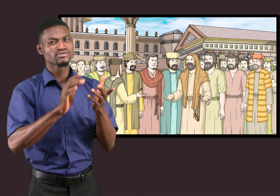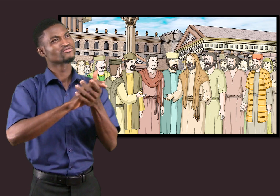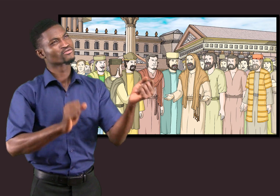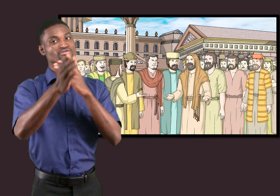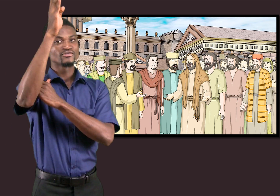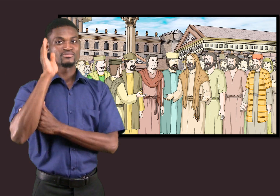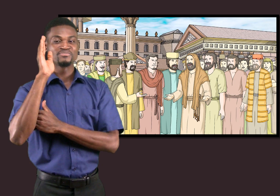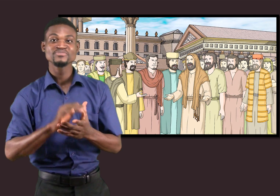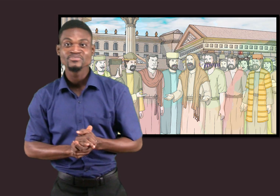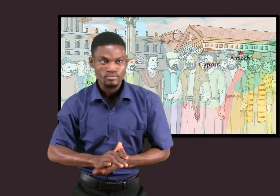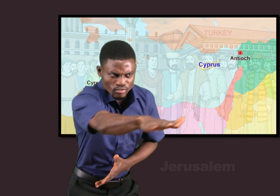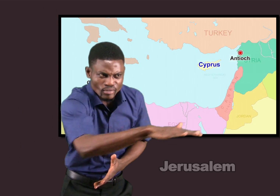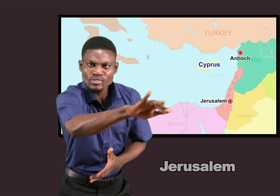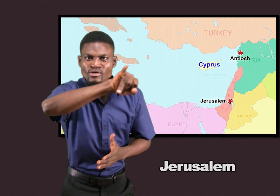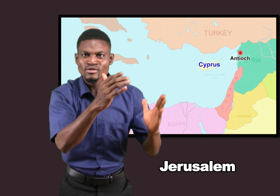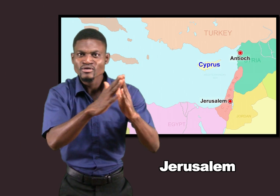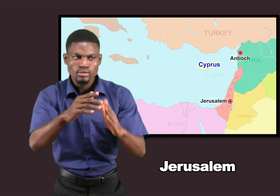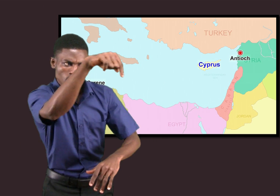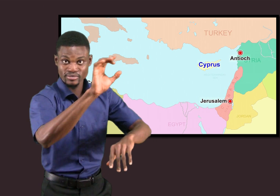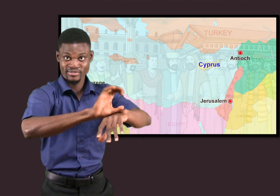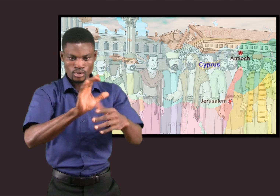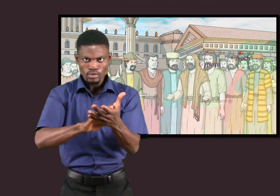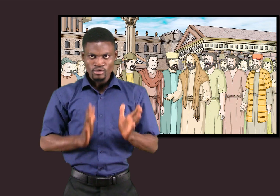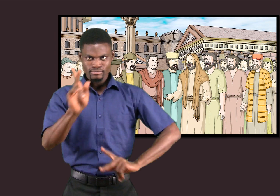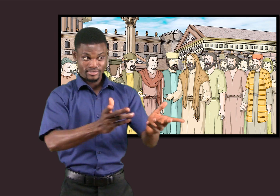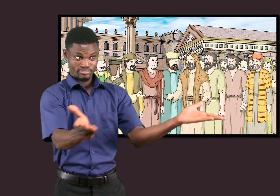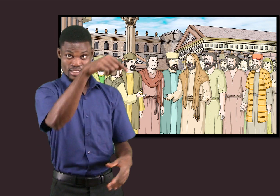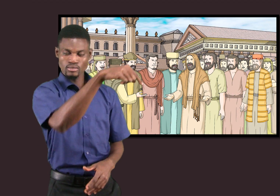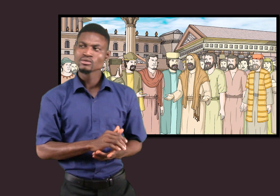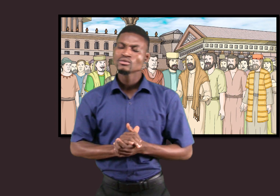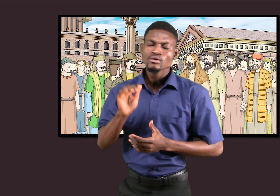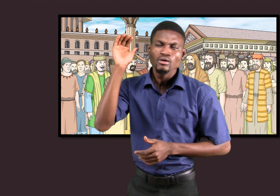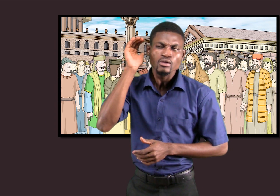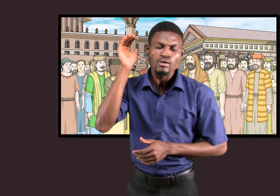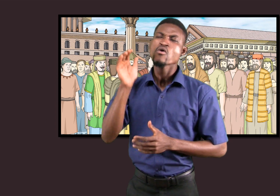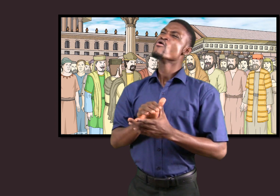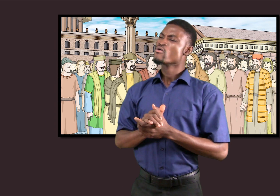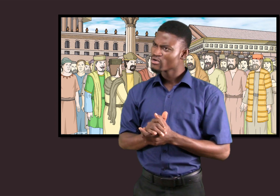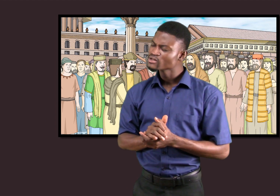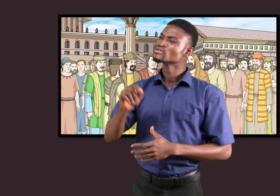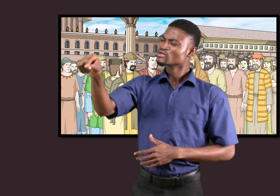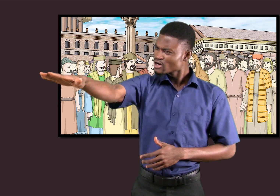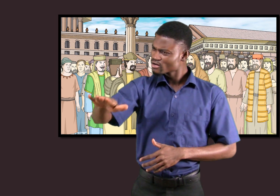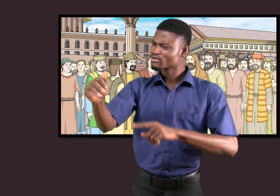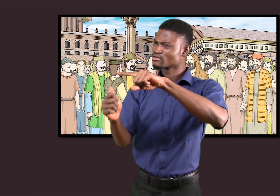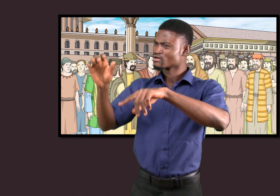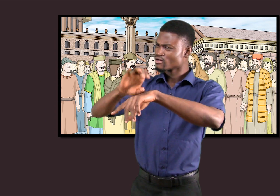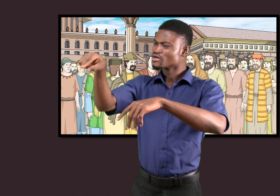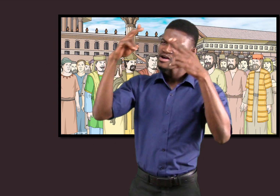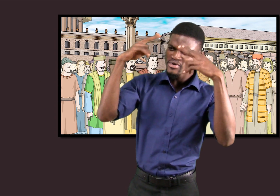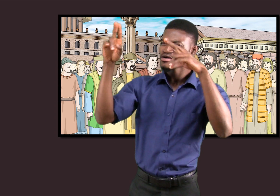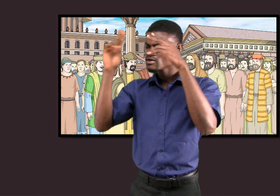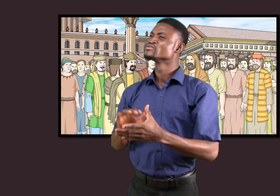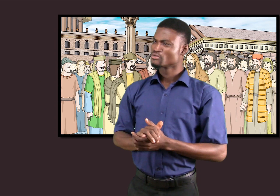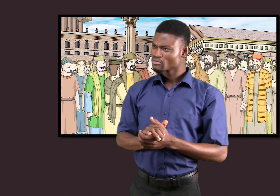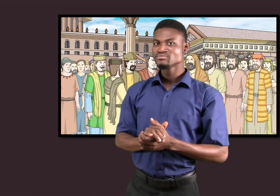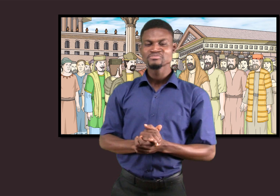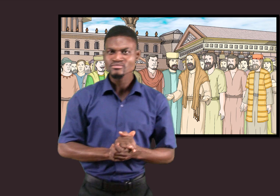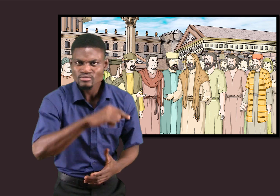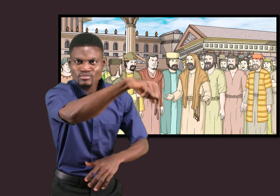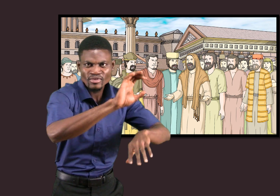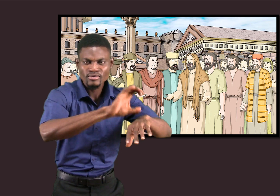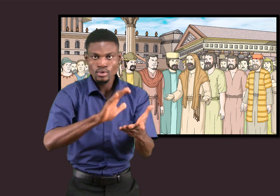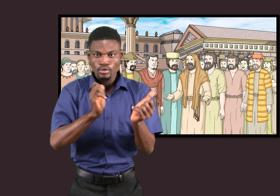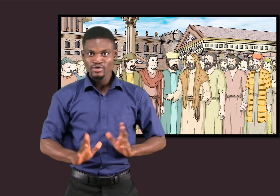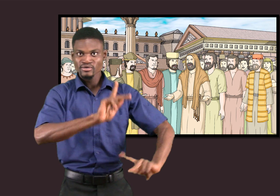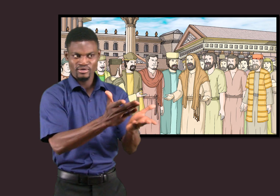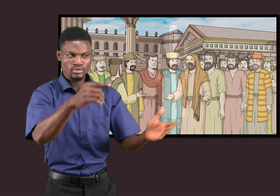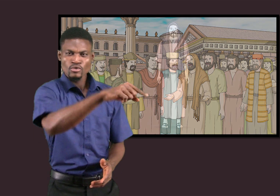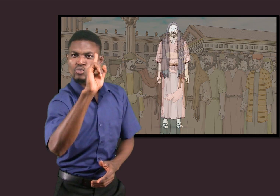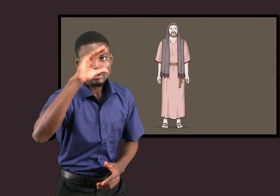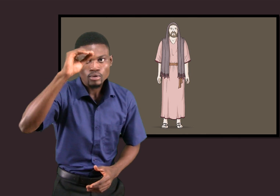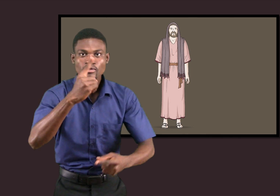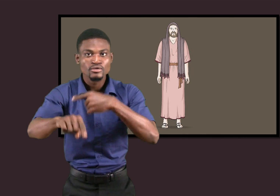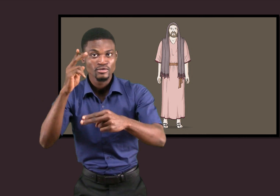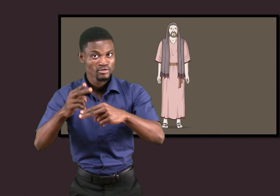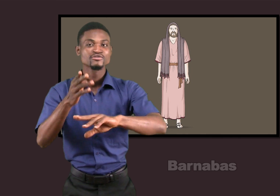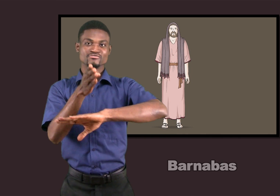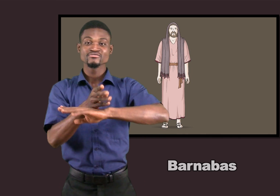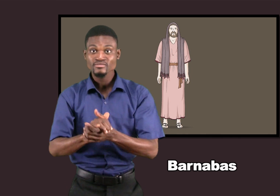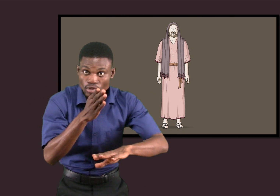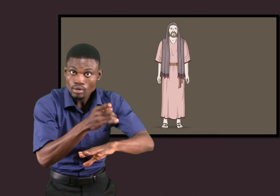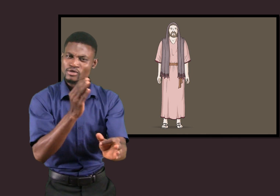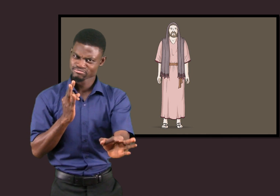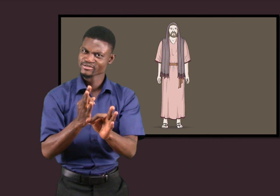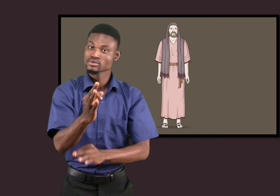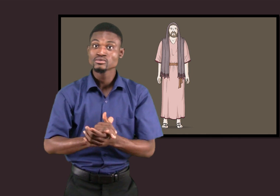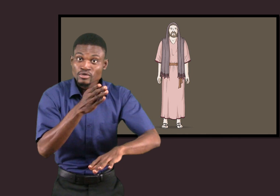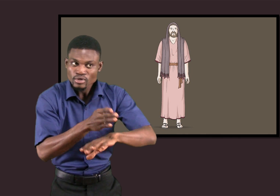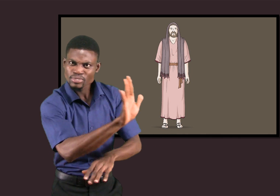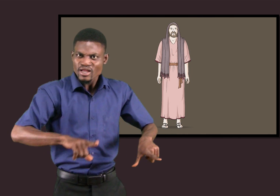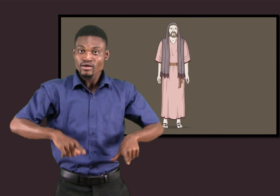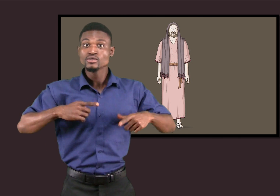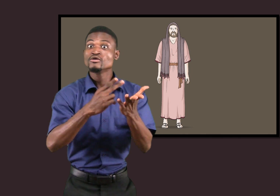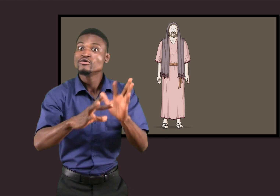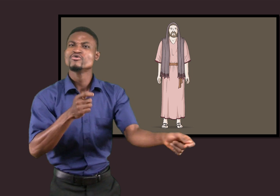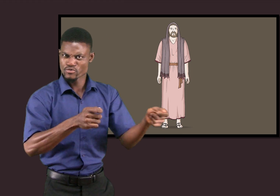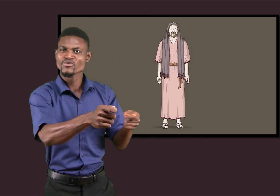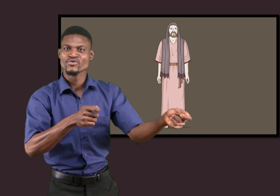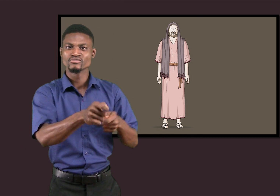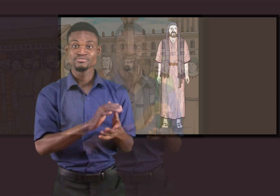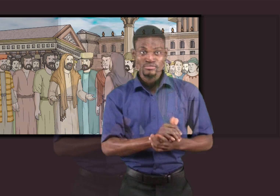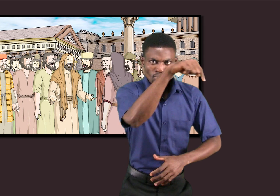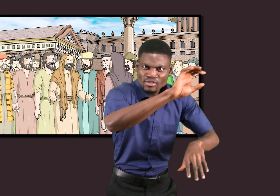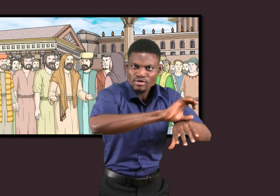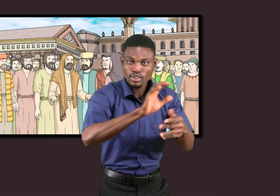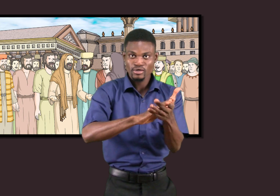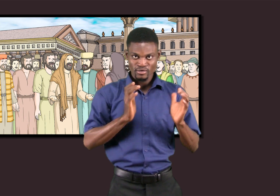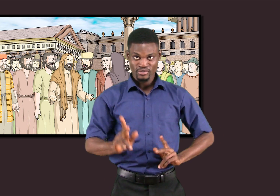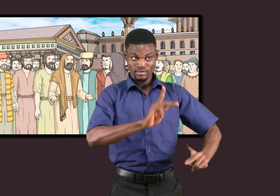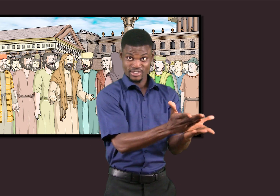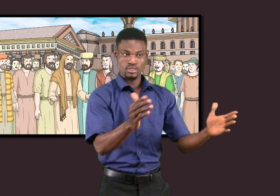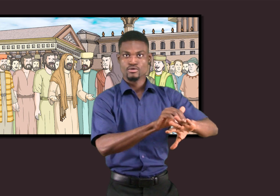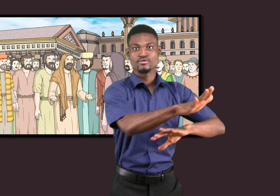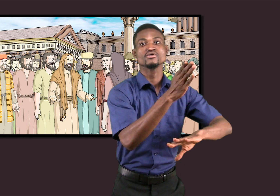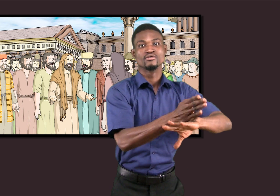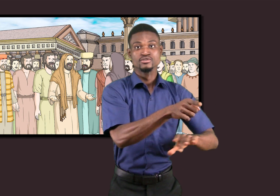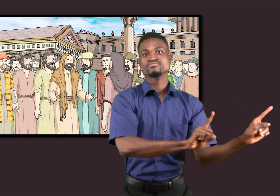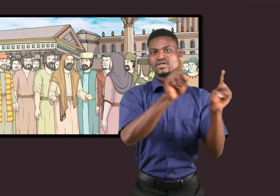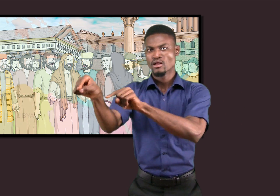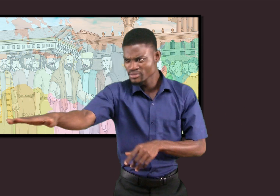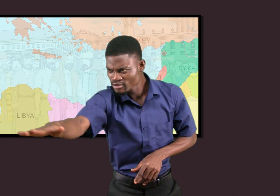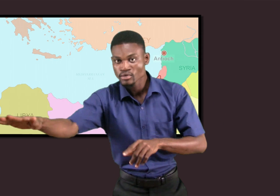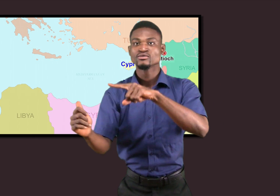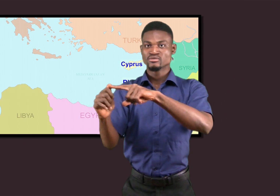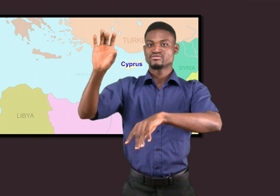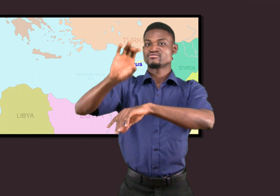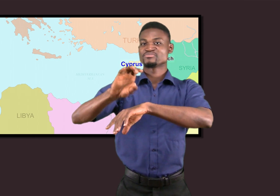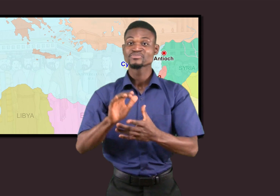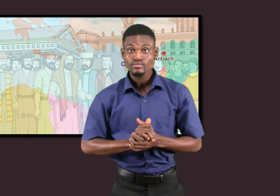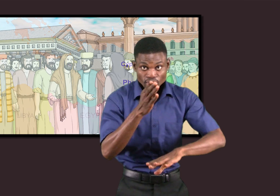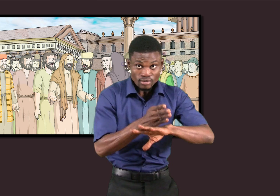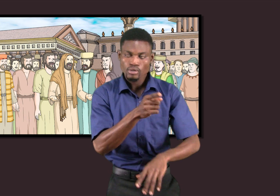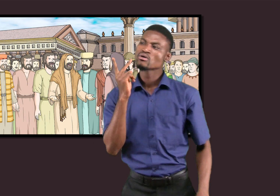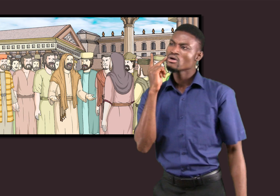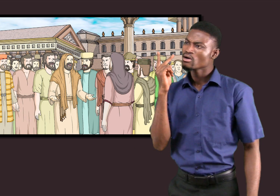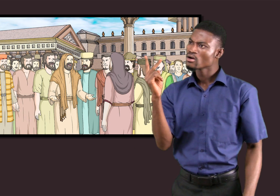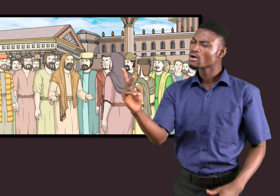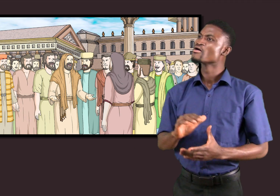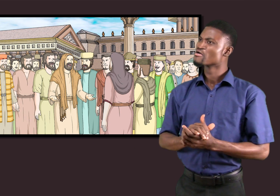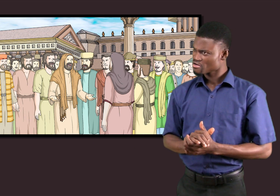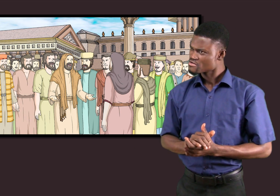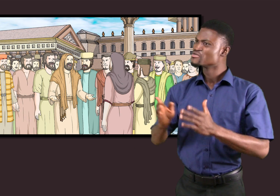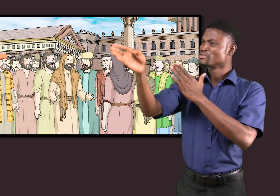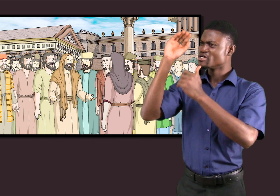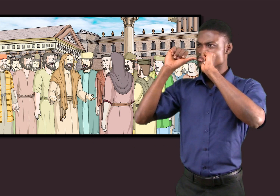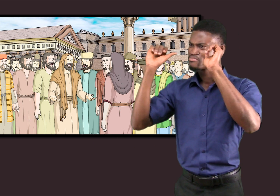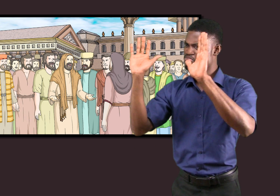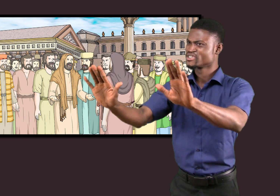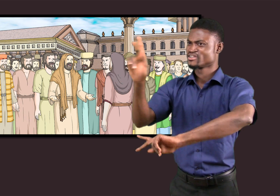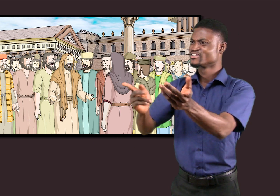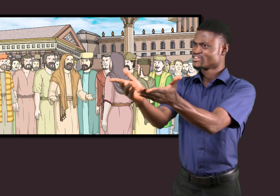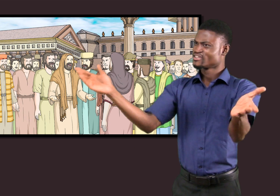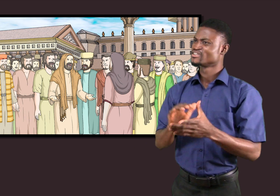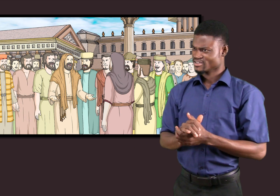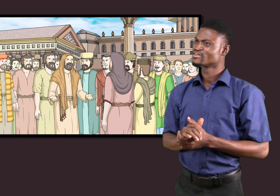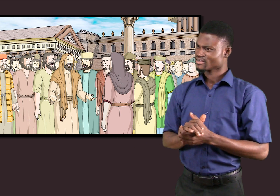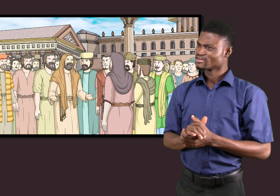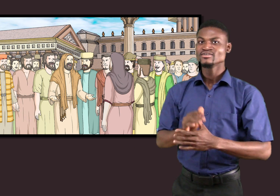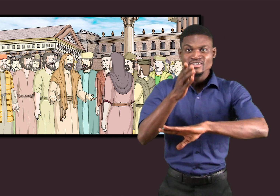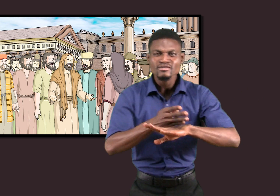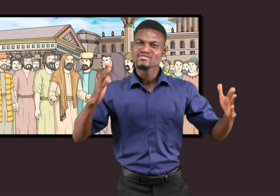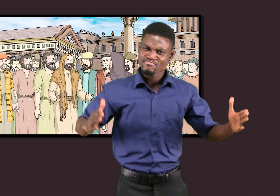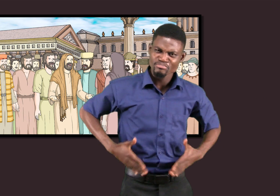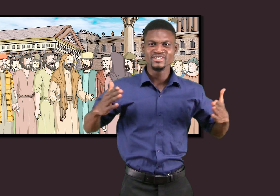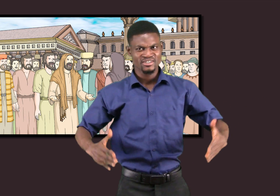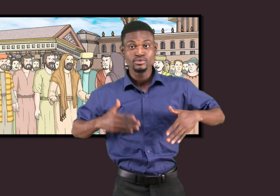When news of this reached the ears of the church in Jerusalem, they sent Barnabas to Antioch. When he arrived and saw the grace of God, he rejoiced and encouraged them all to abide in the Lord with all their hearts.